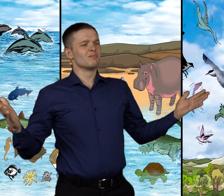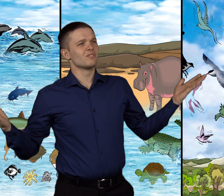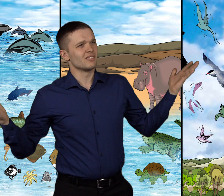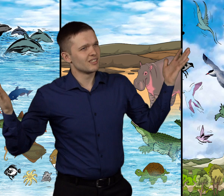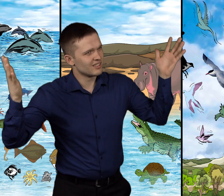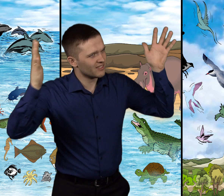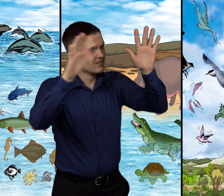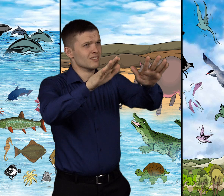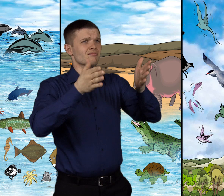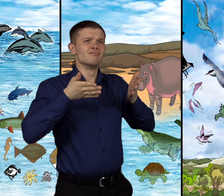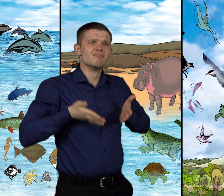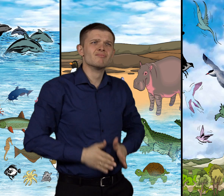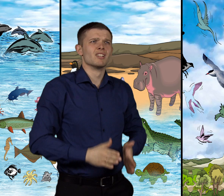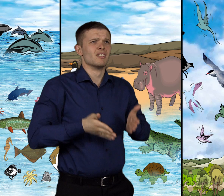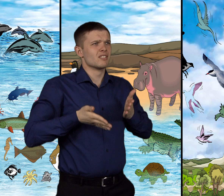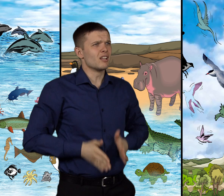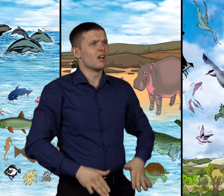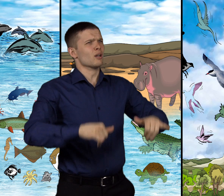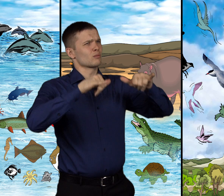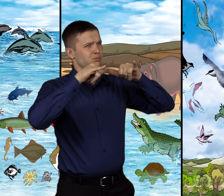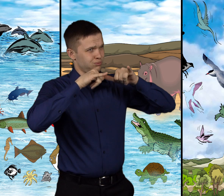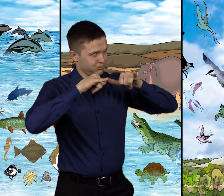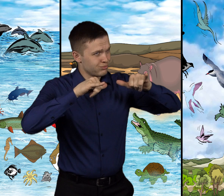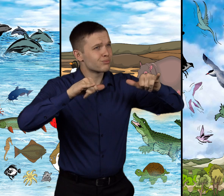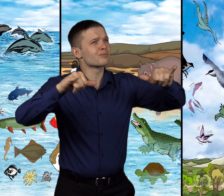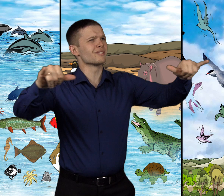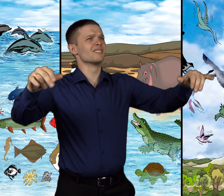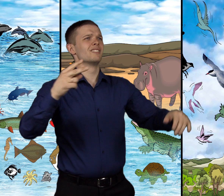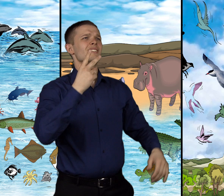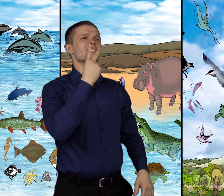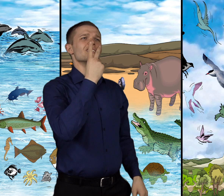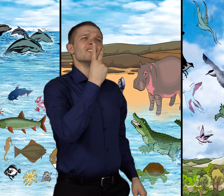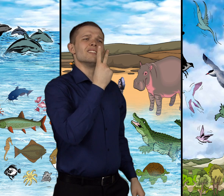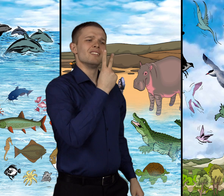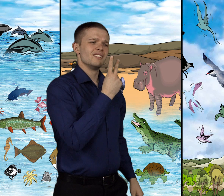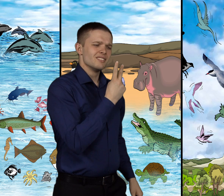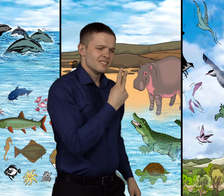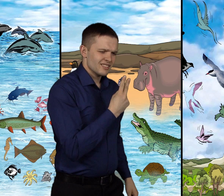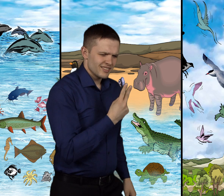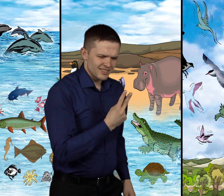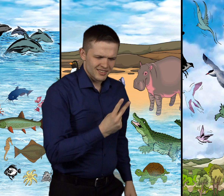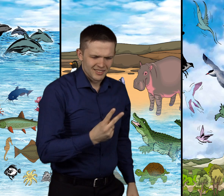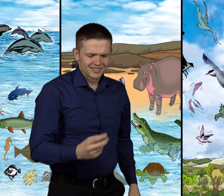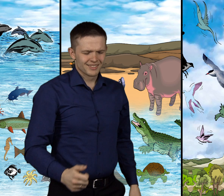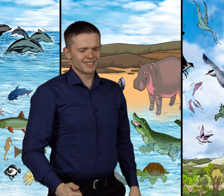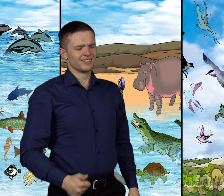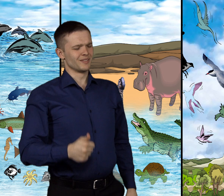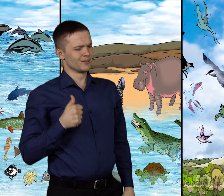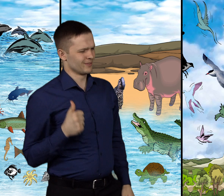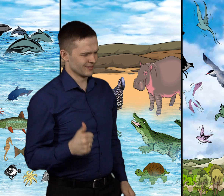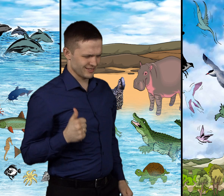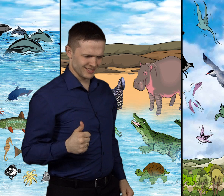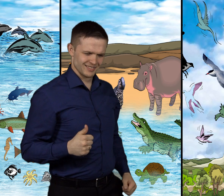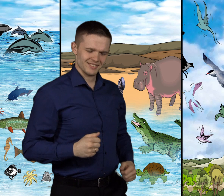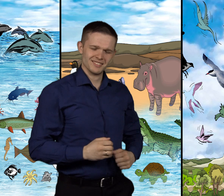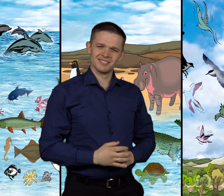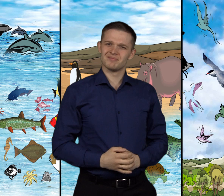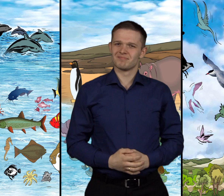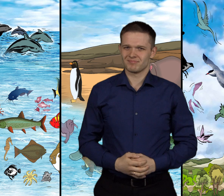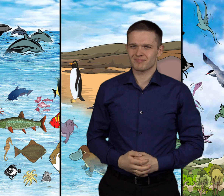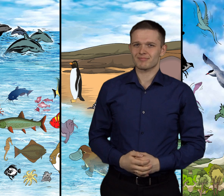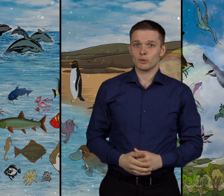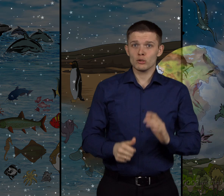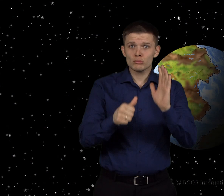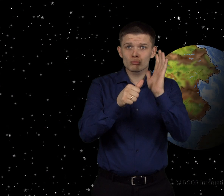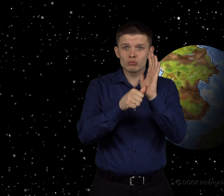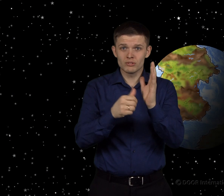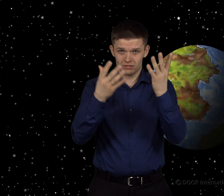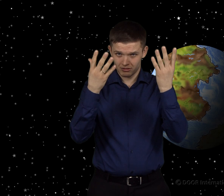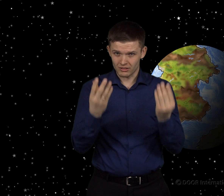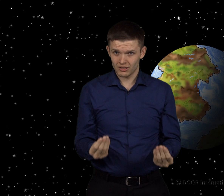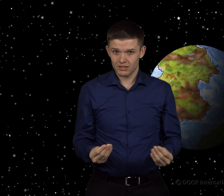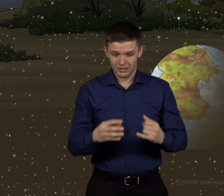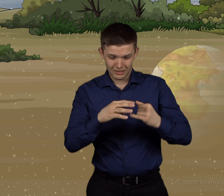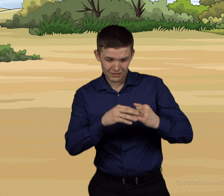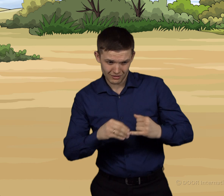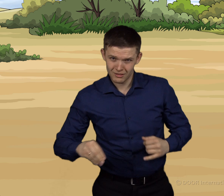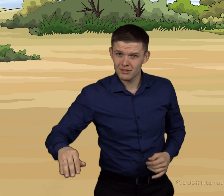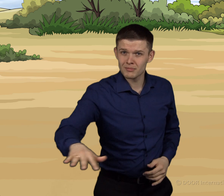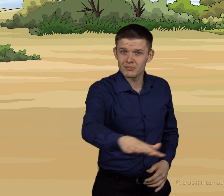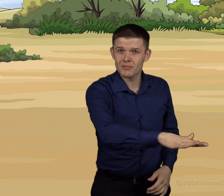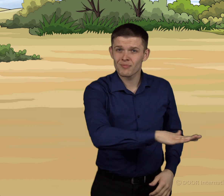And there was evening, and there was morning—the fifth day.